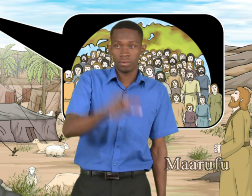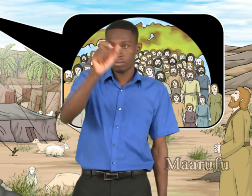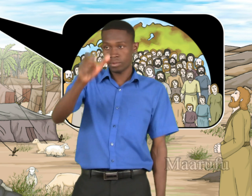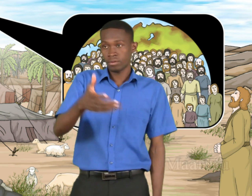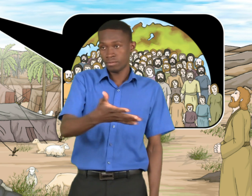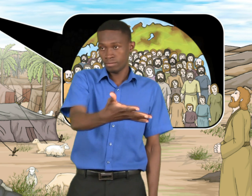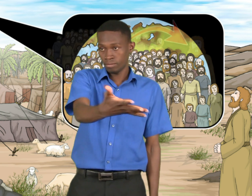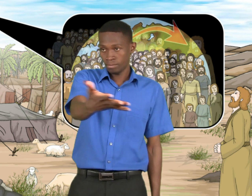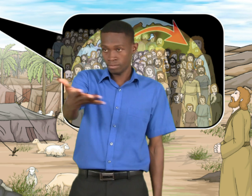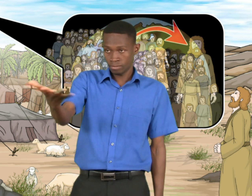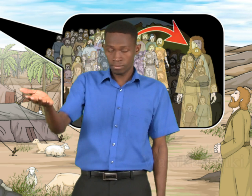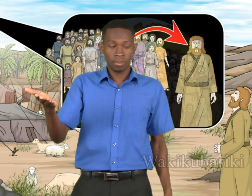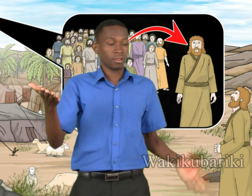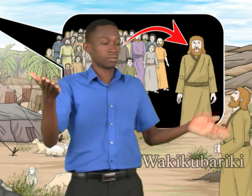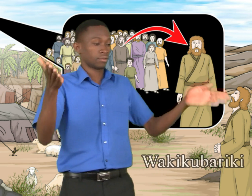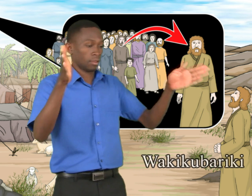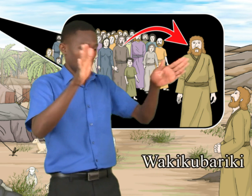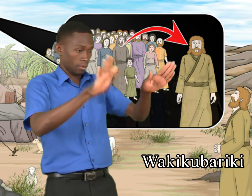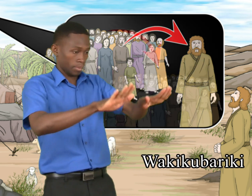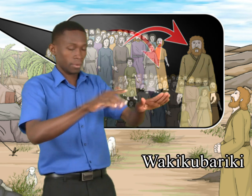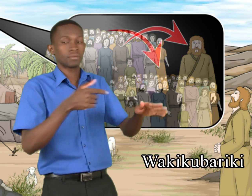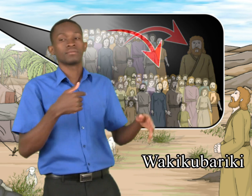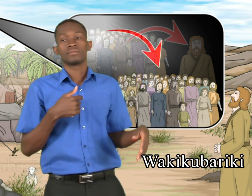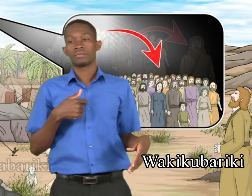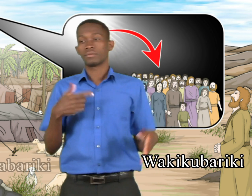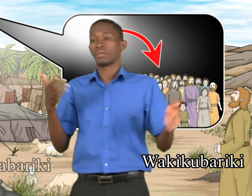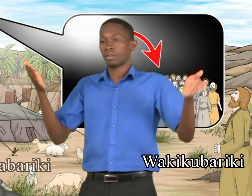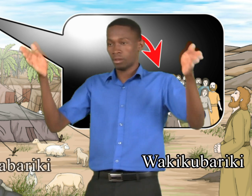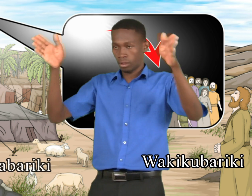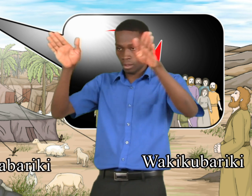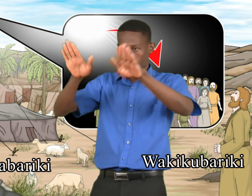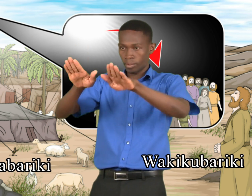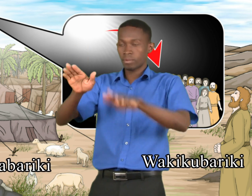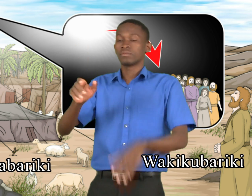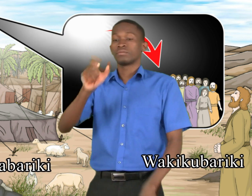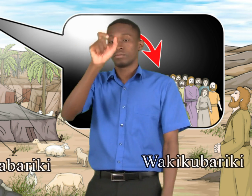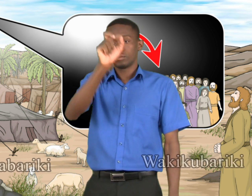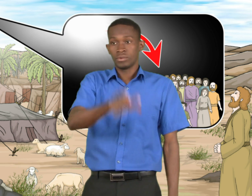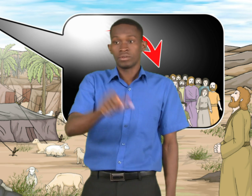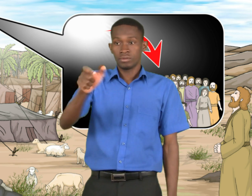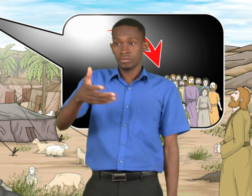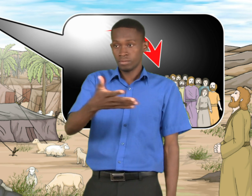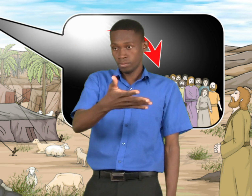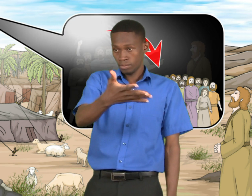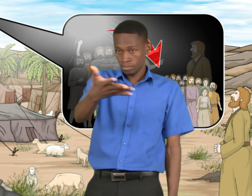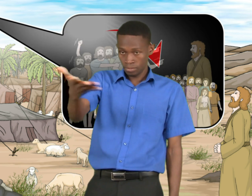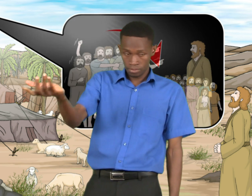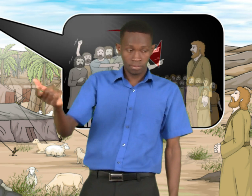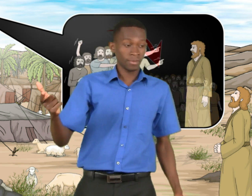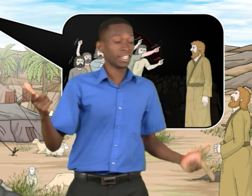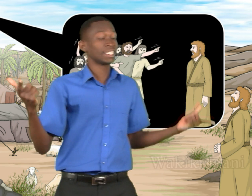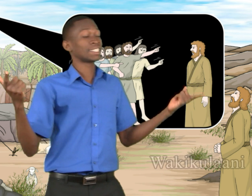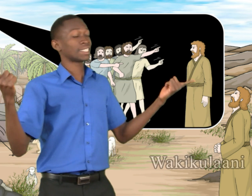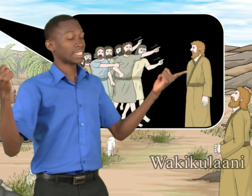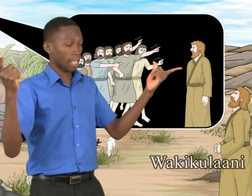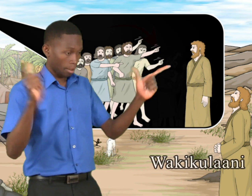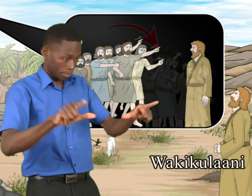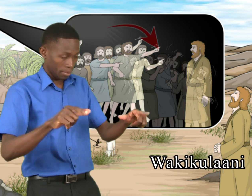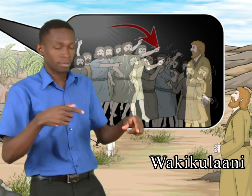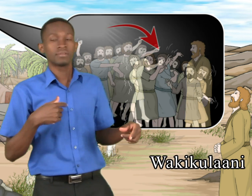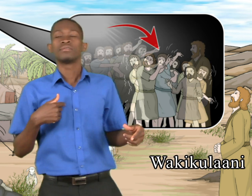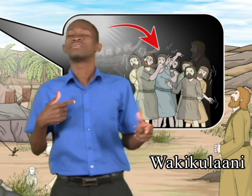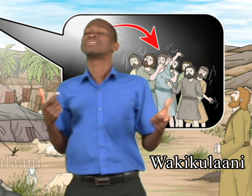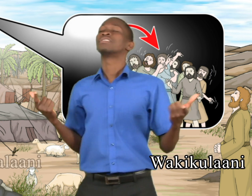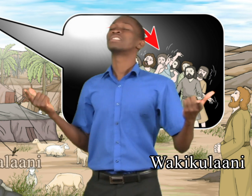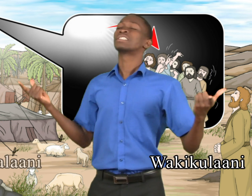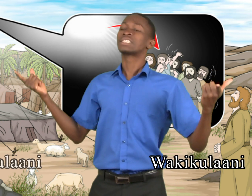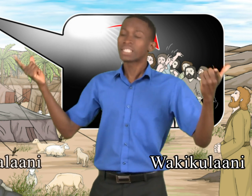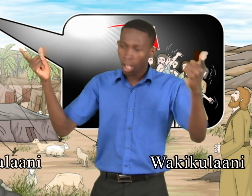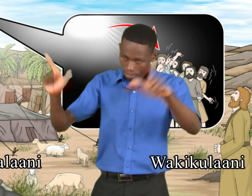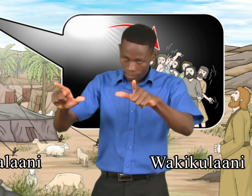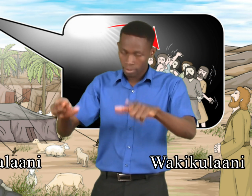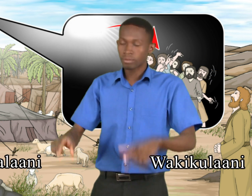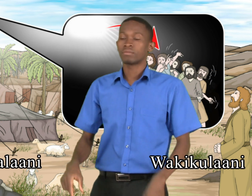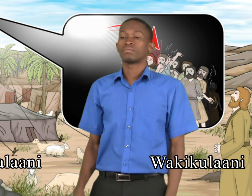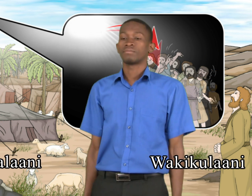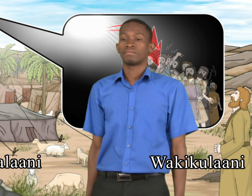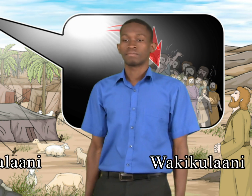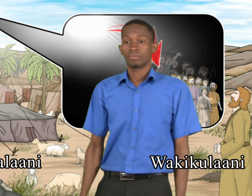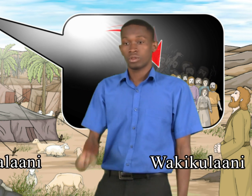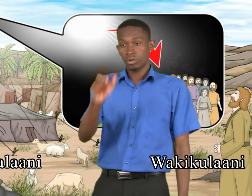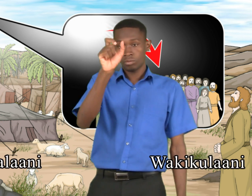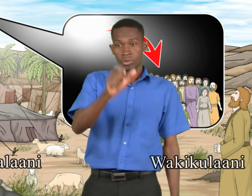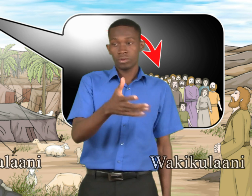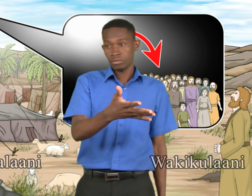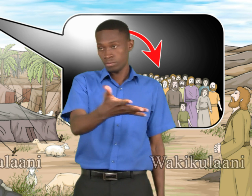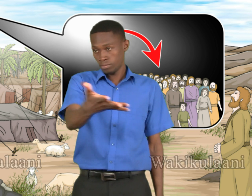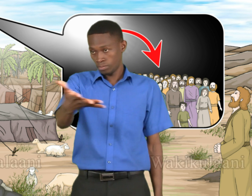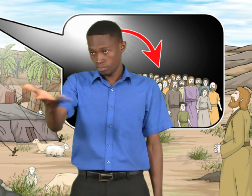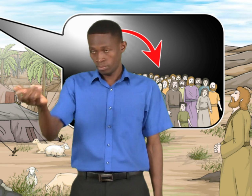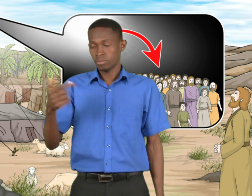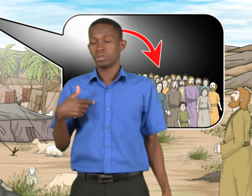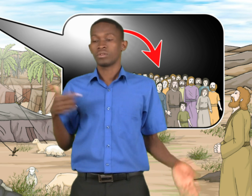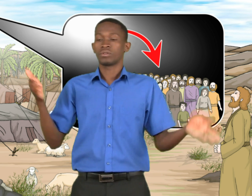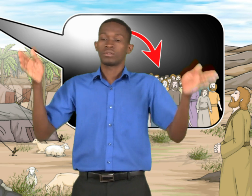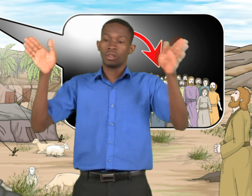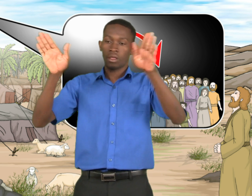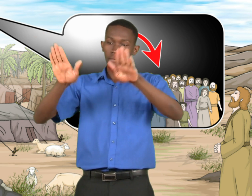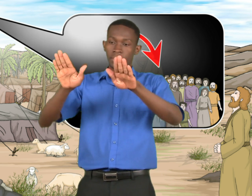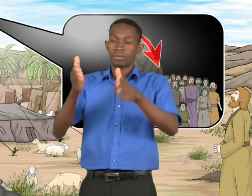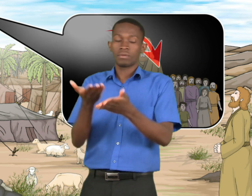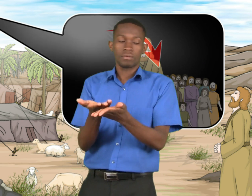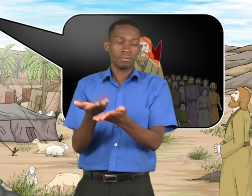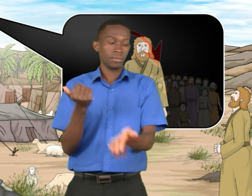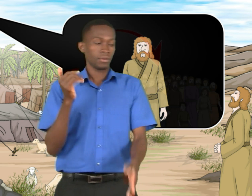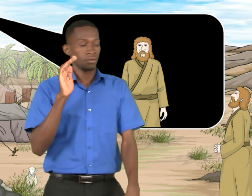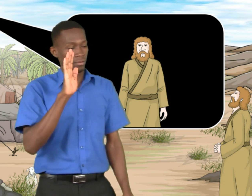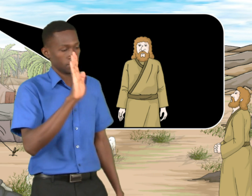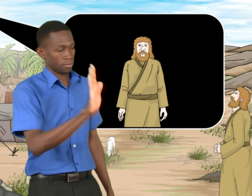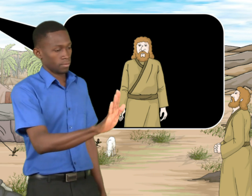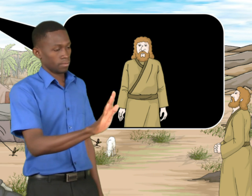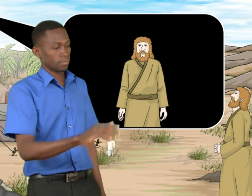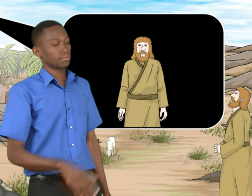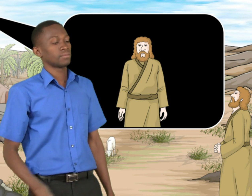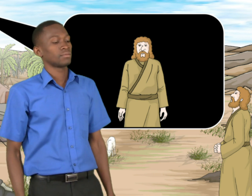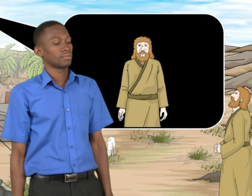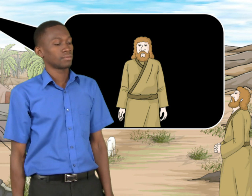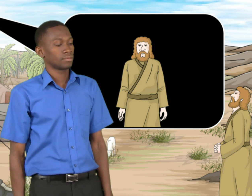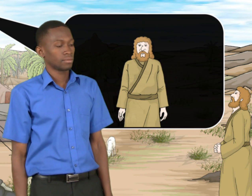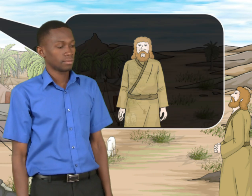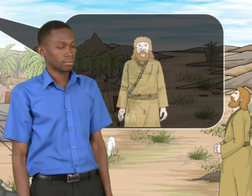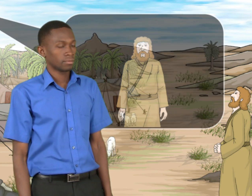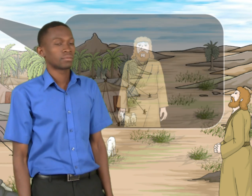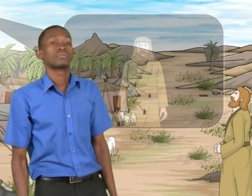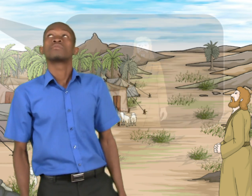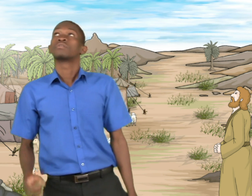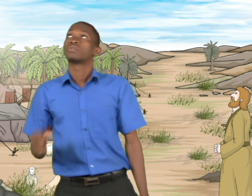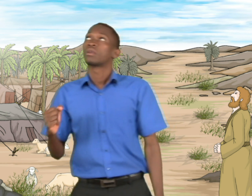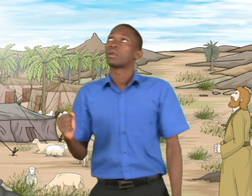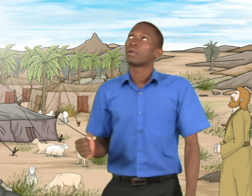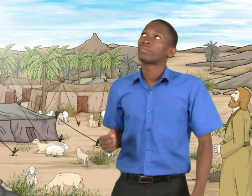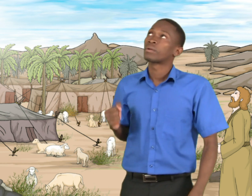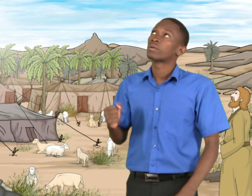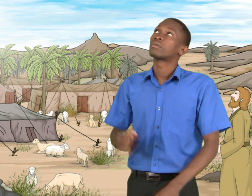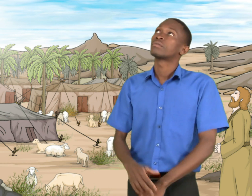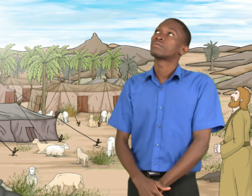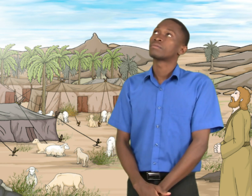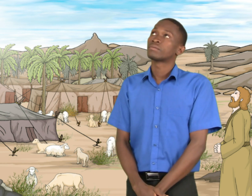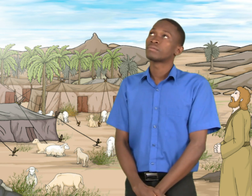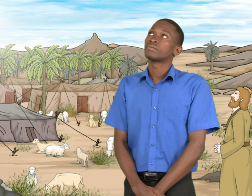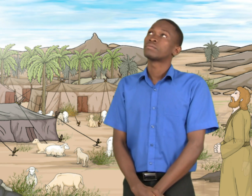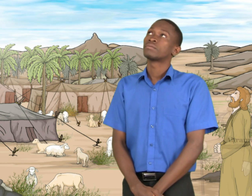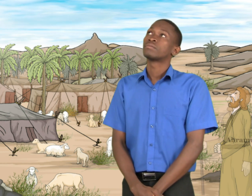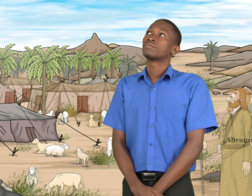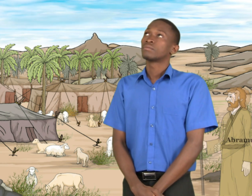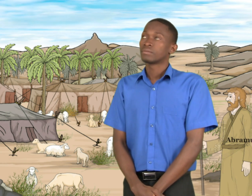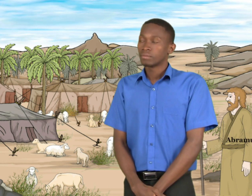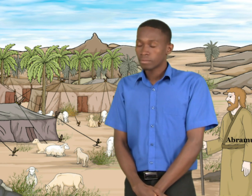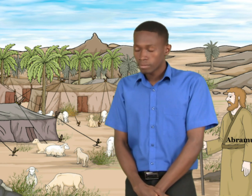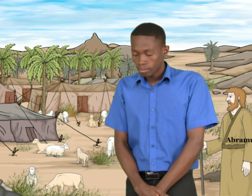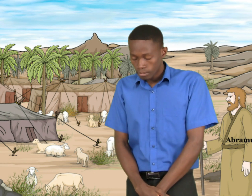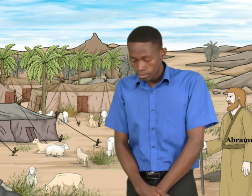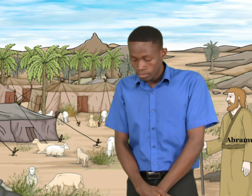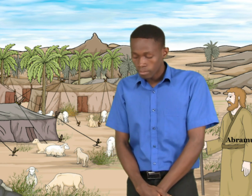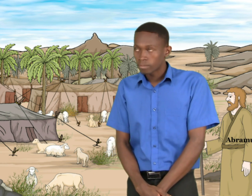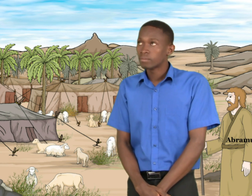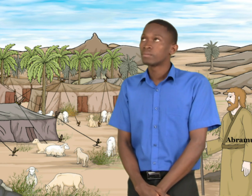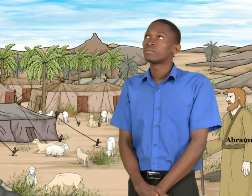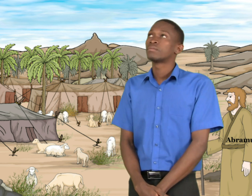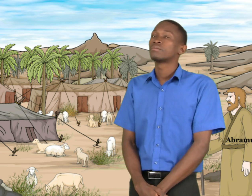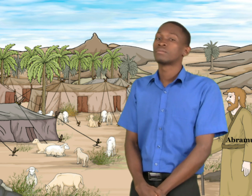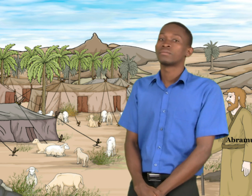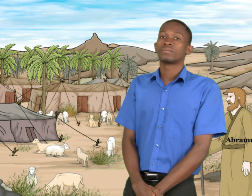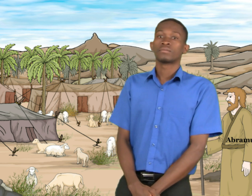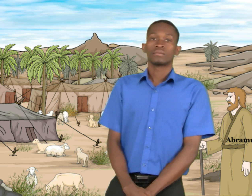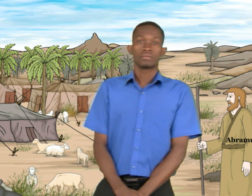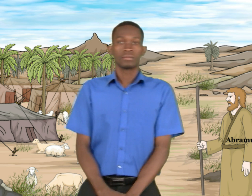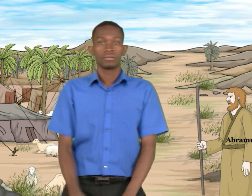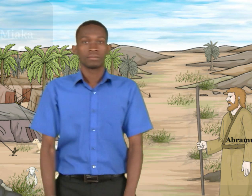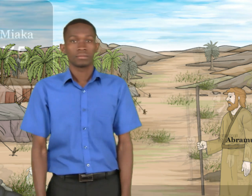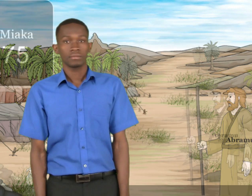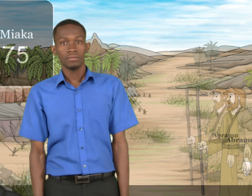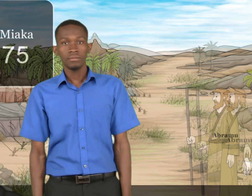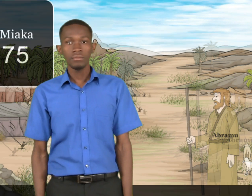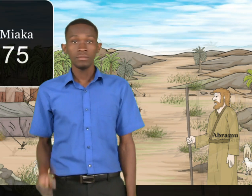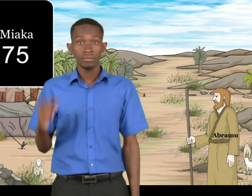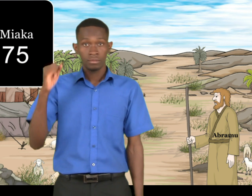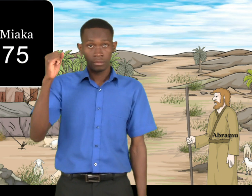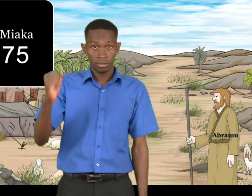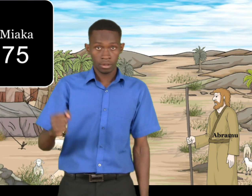I will bless those who bless you and curse those who curse you; and all the families of the earth will be blessed through you.” So Abram departed, as the LORD had directed him, and Lot went with him.